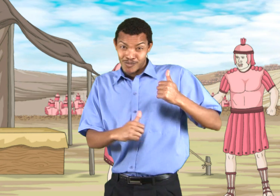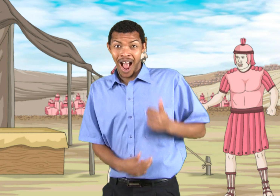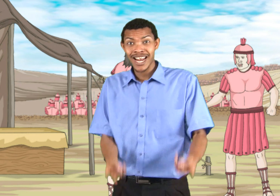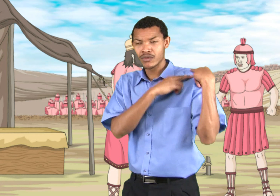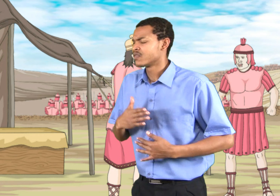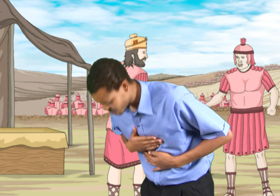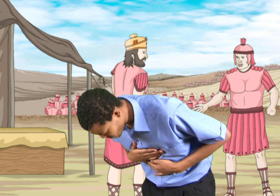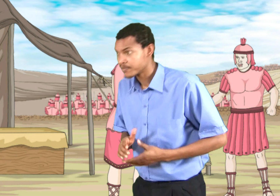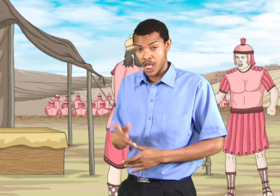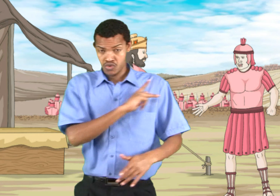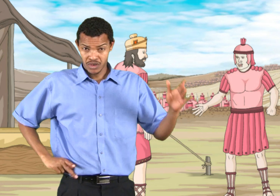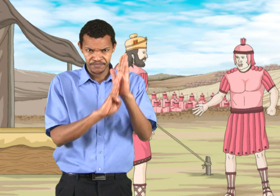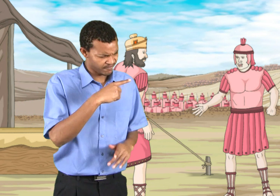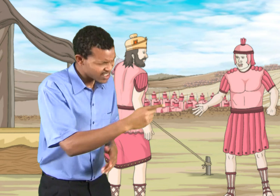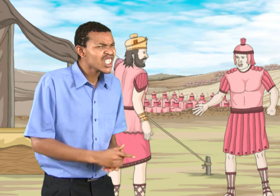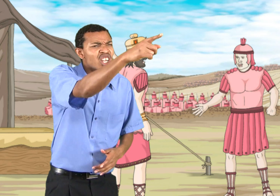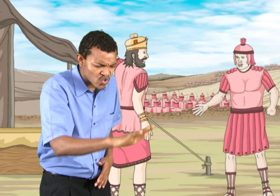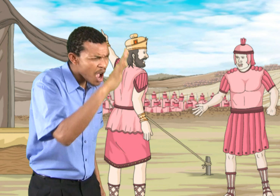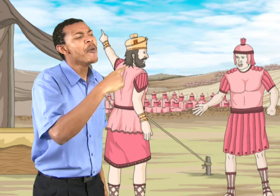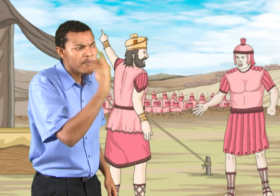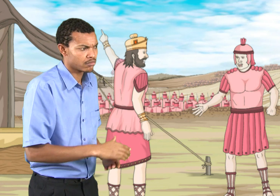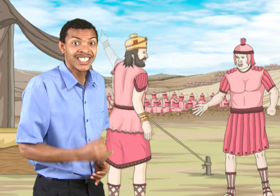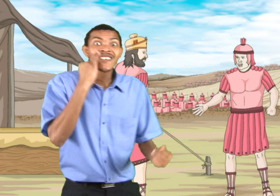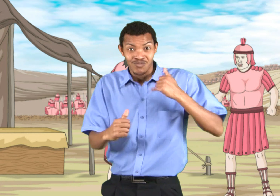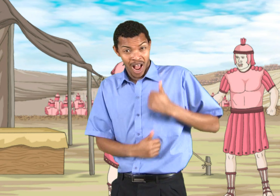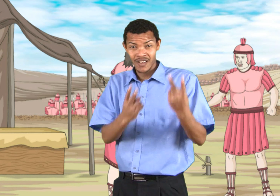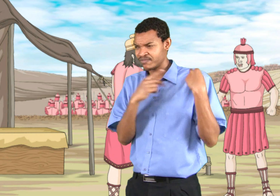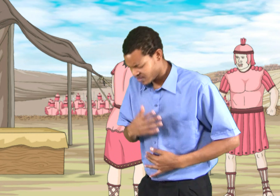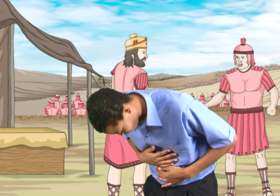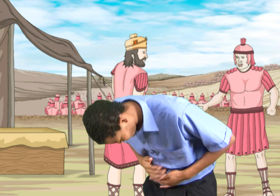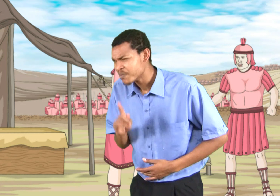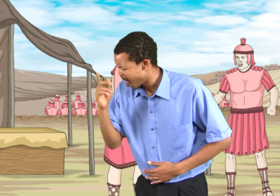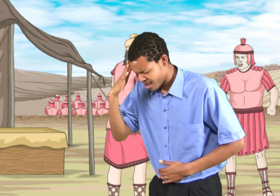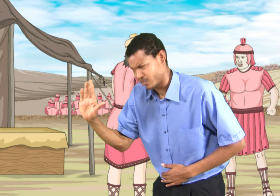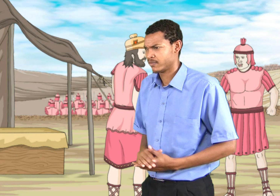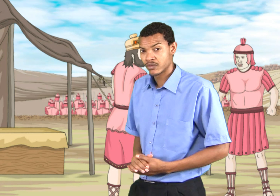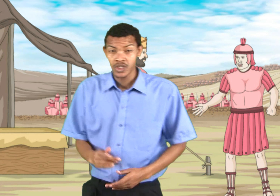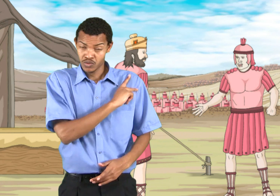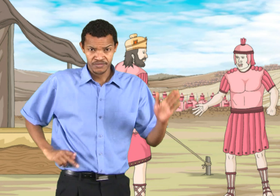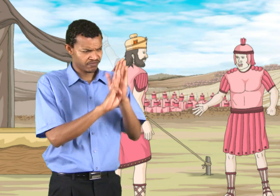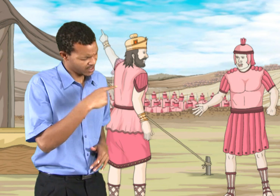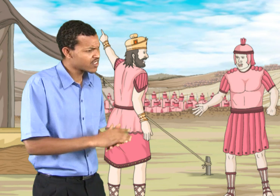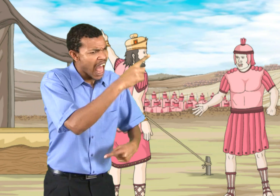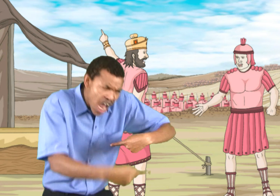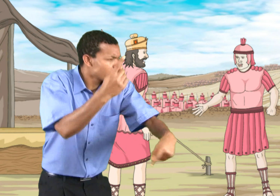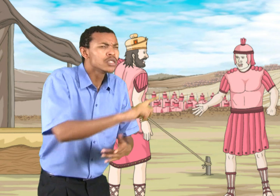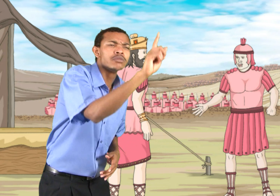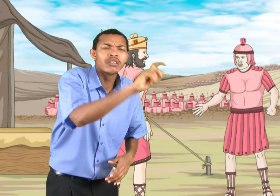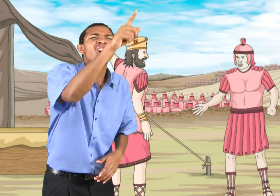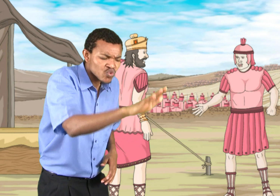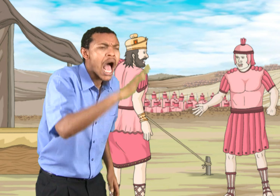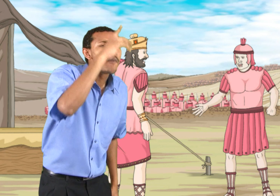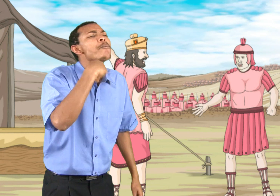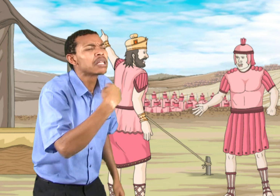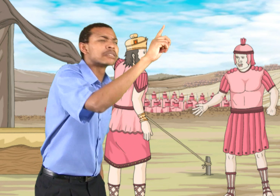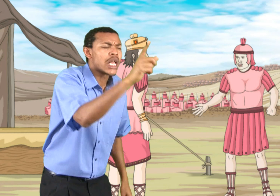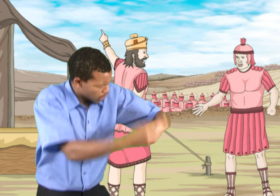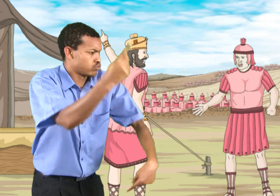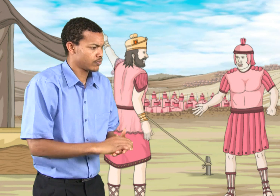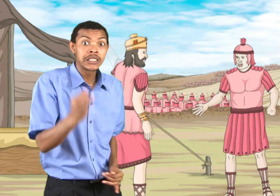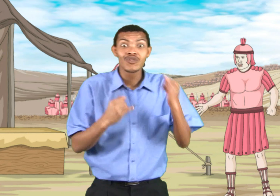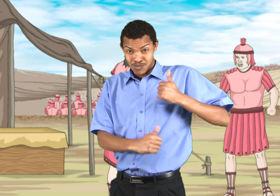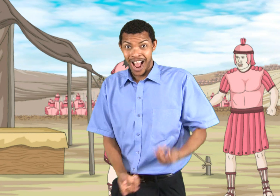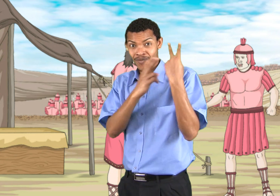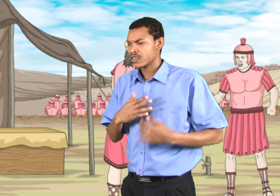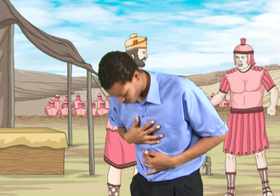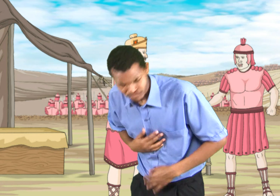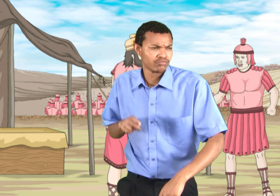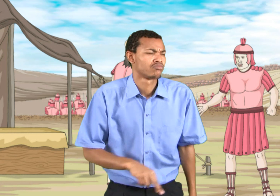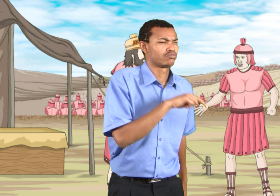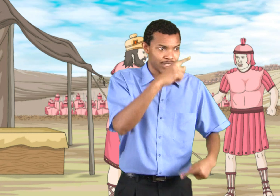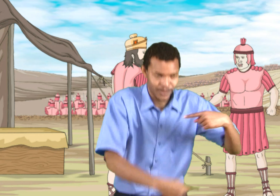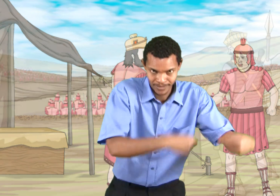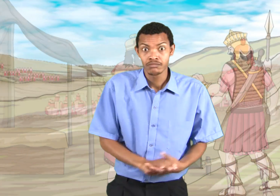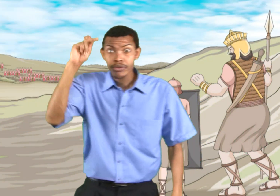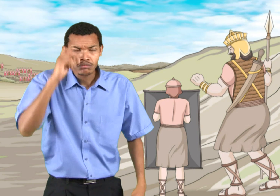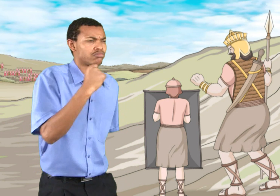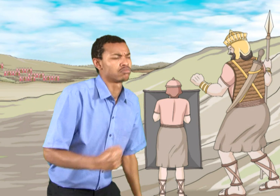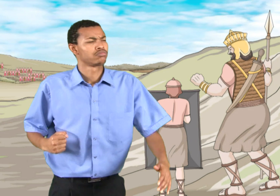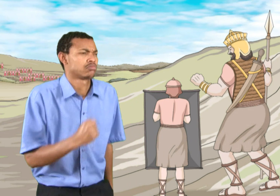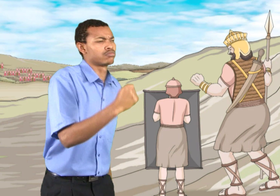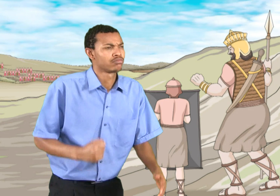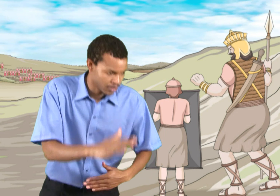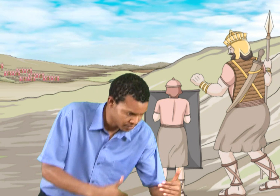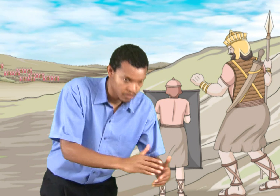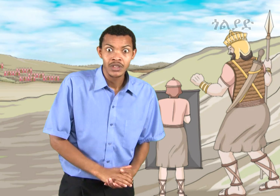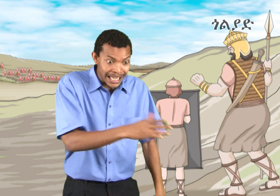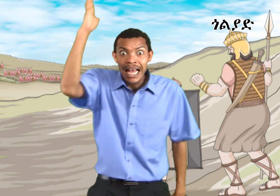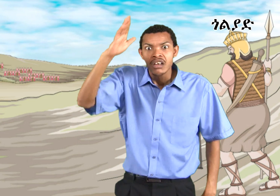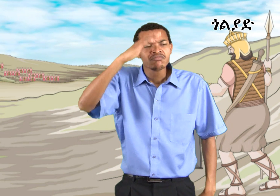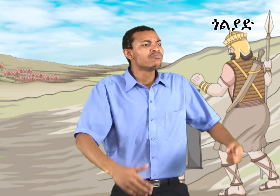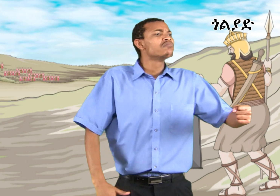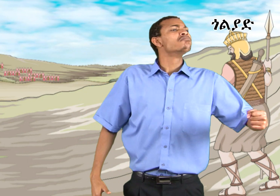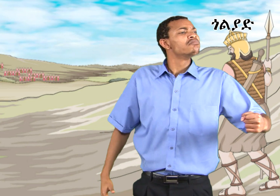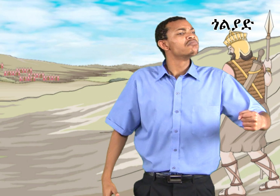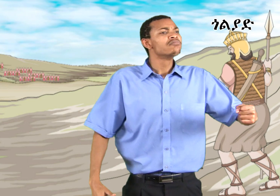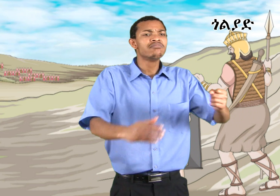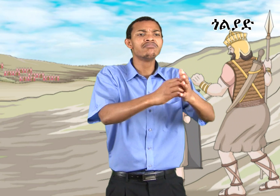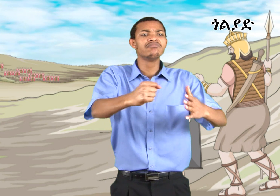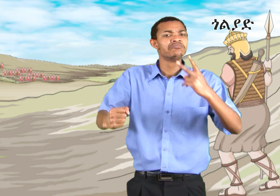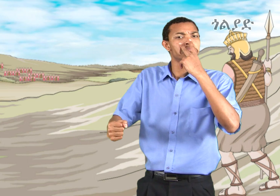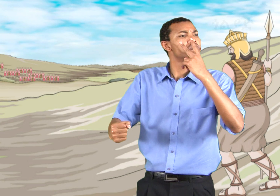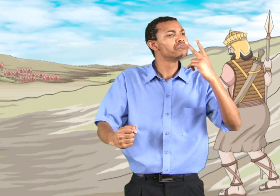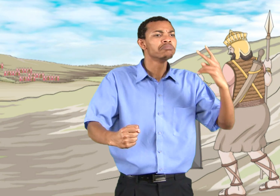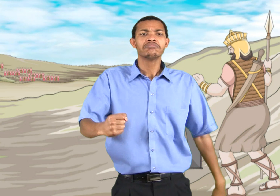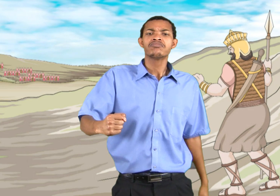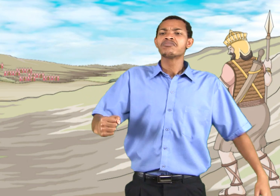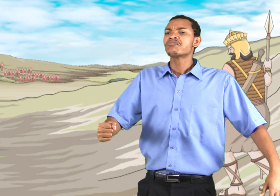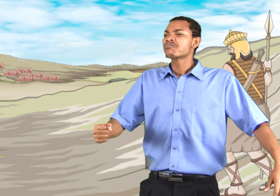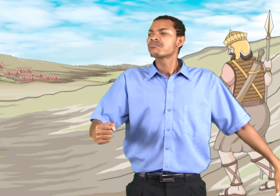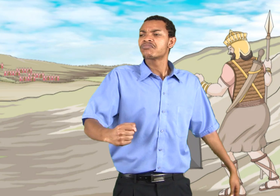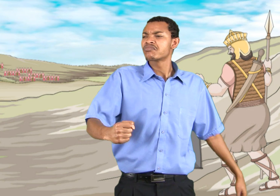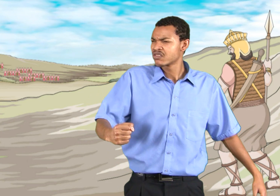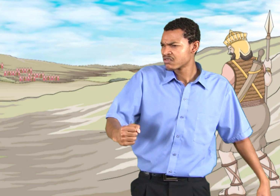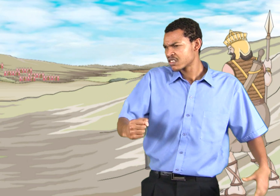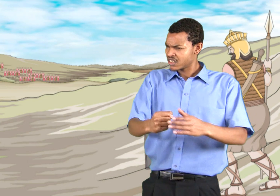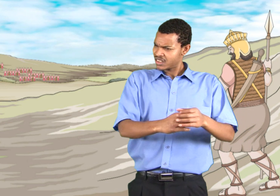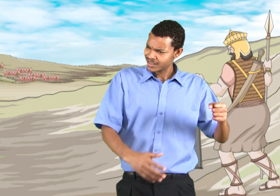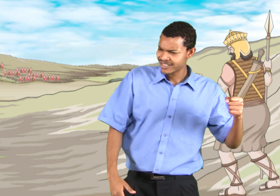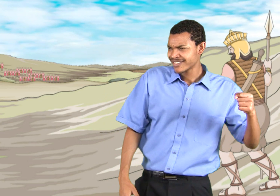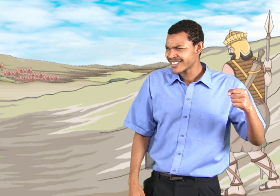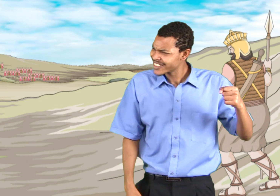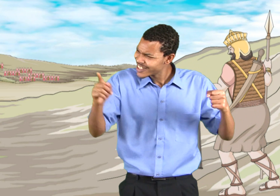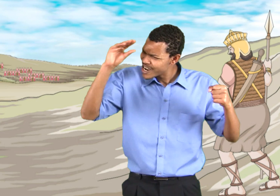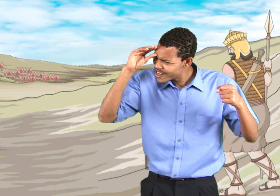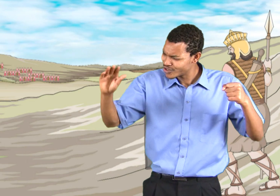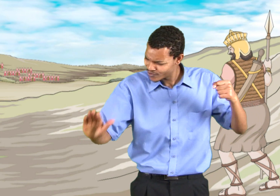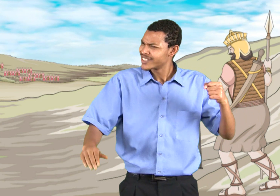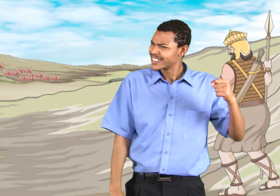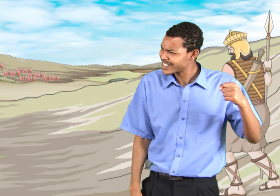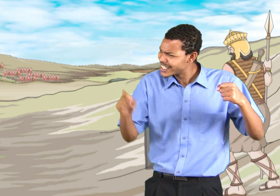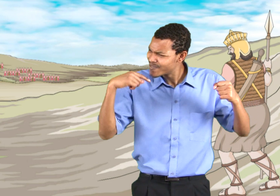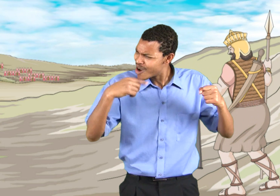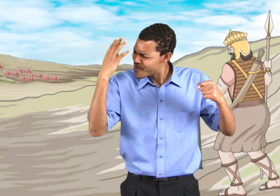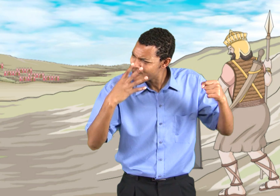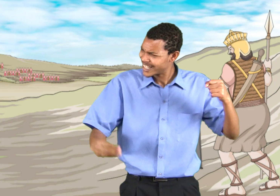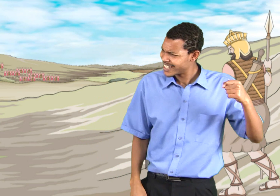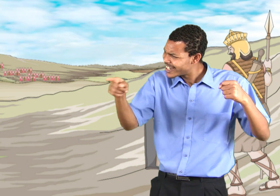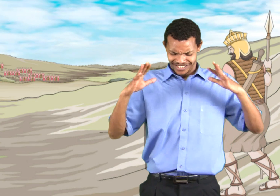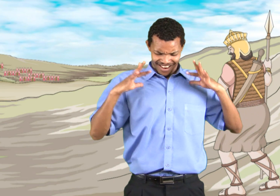“Am I a dog,” he said to David, “that you come at me with sticks?” And the Philistine cursed David by his gods. “Come here,” he called to David, “and I will give your flesh to the birds of the air and the beasts of the field!”